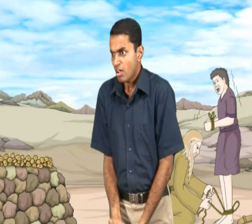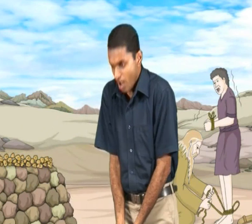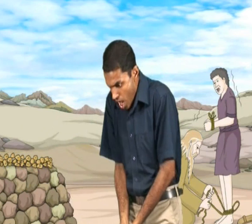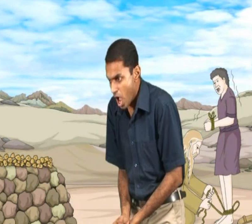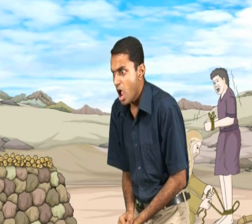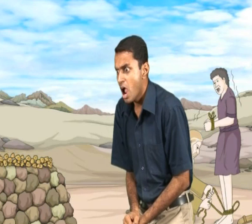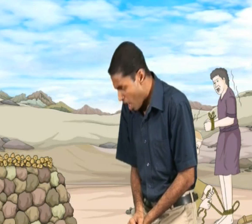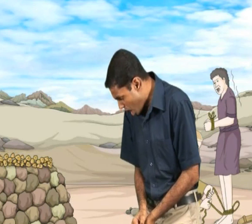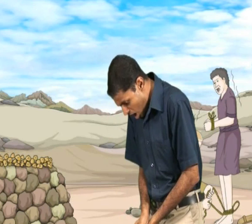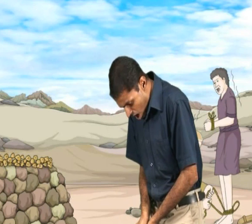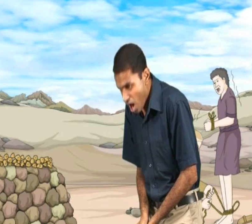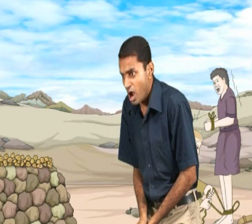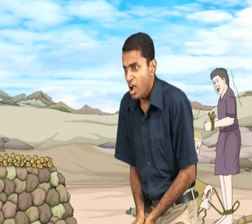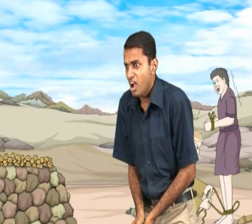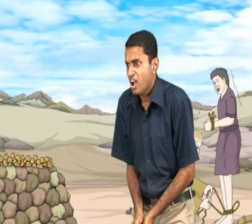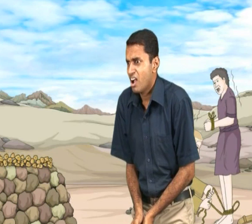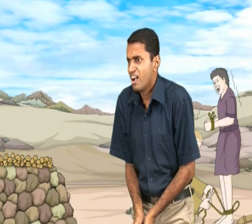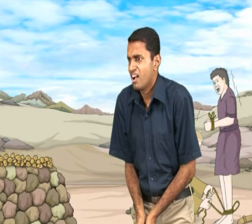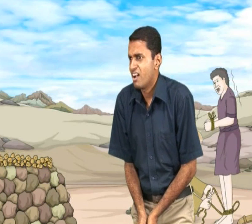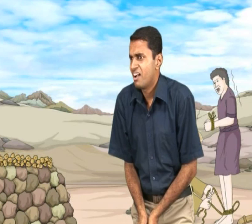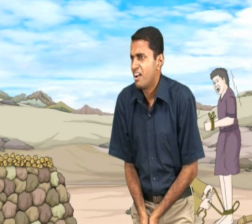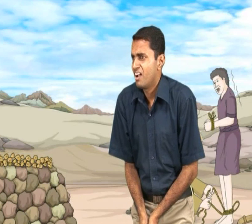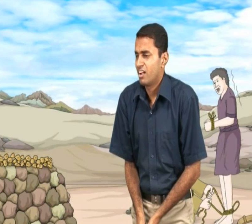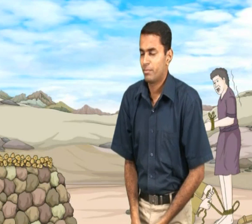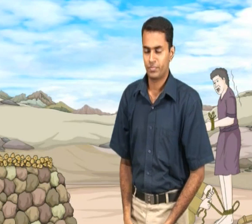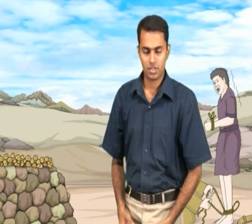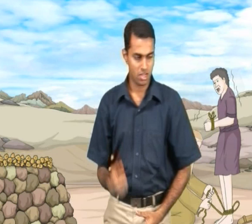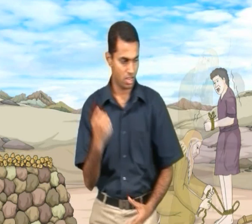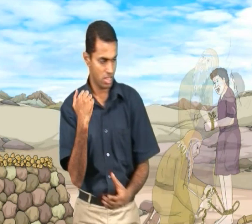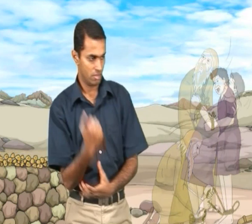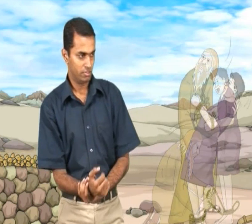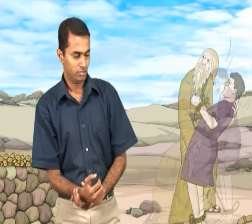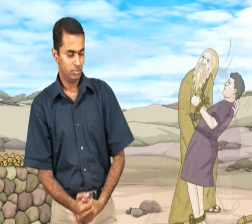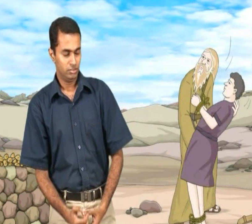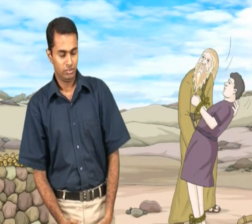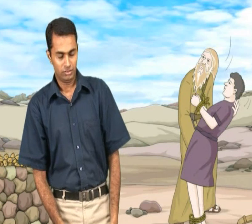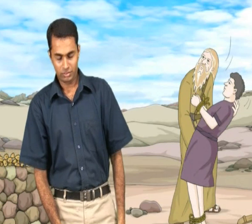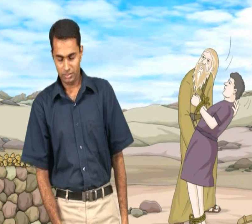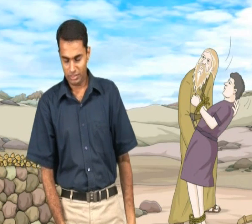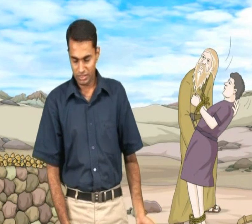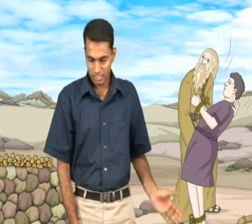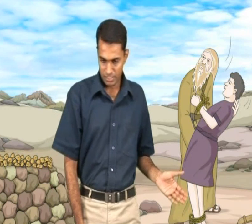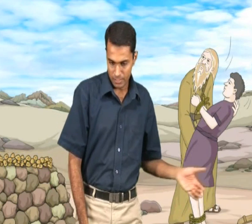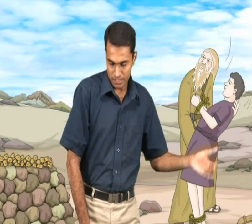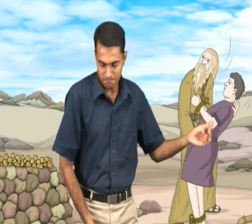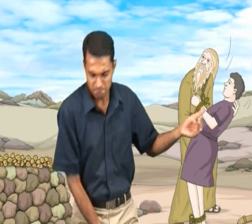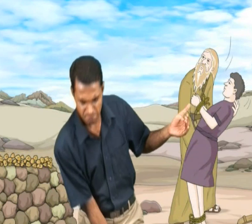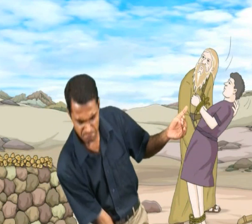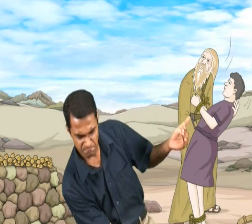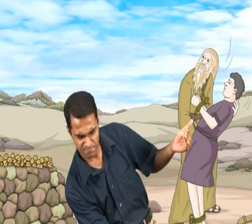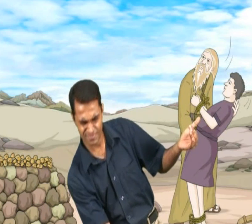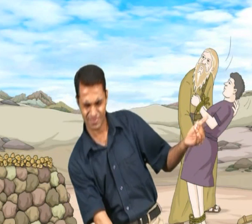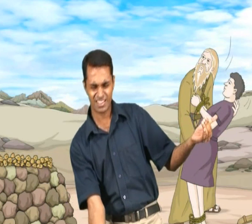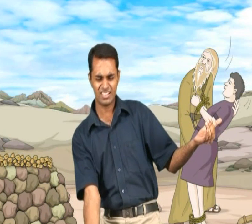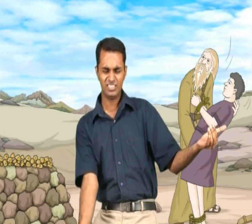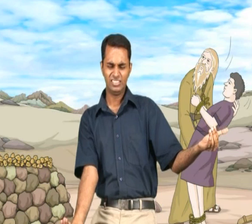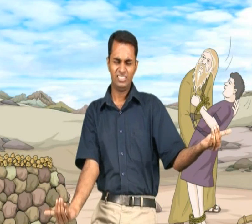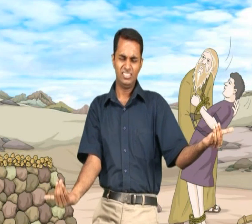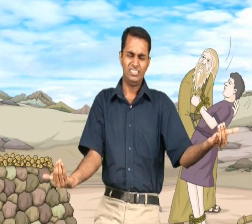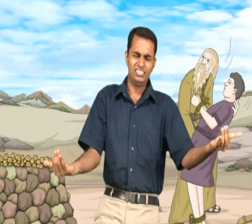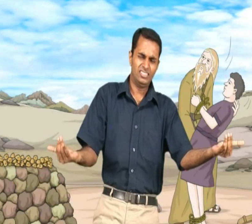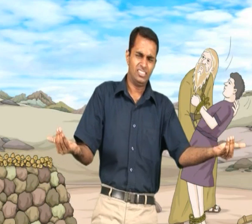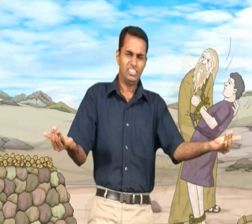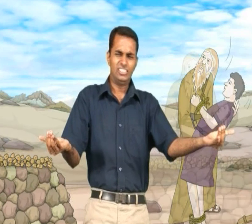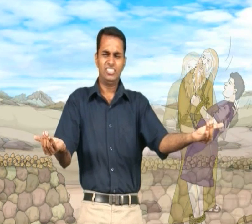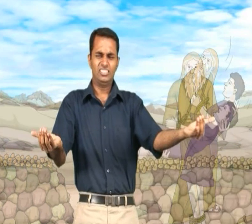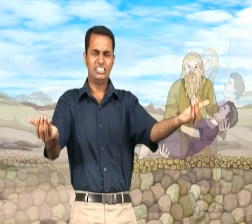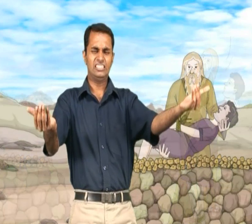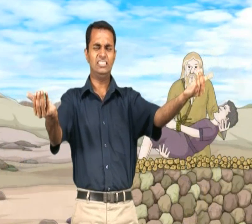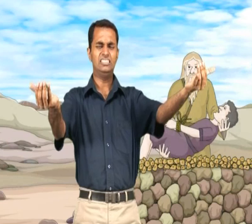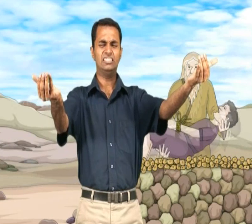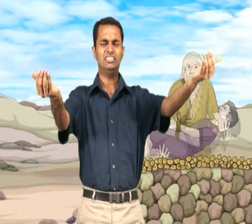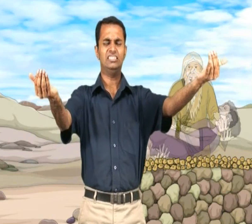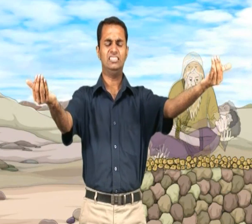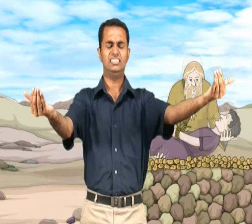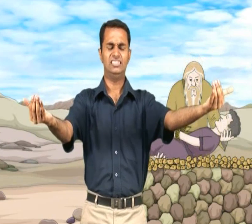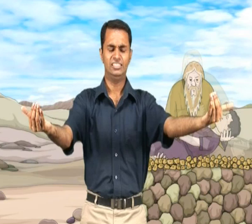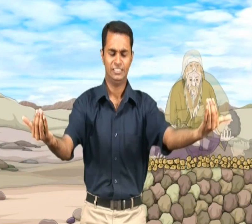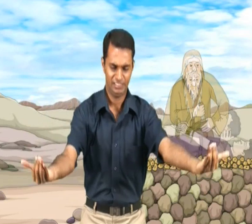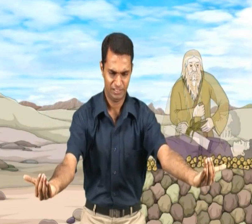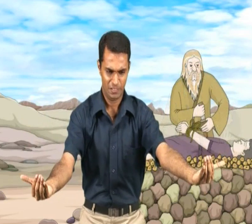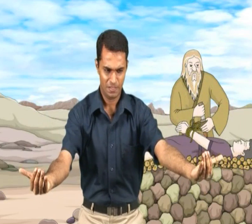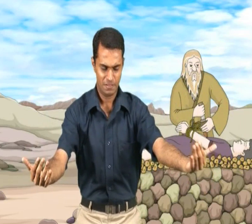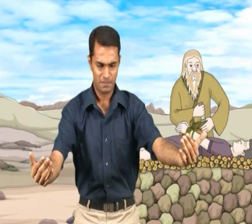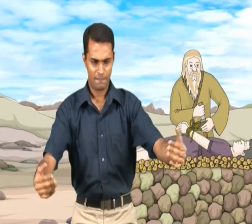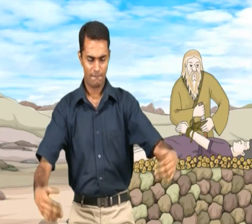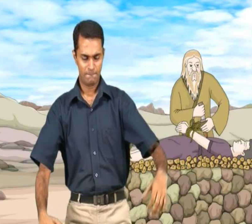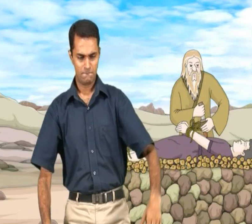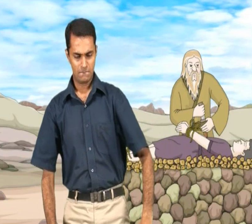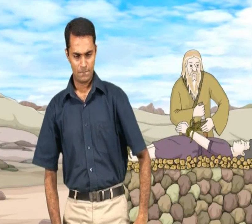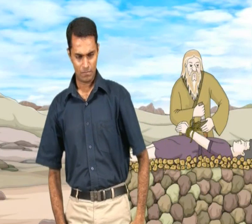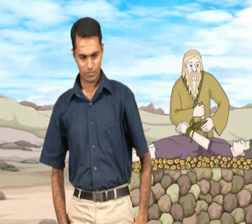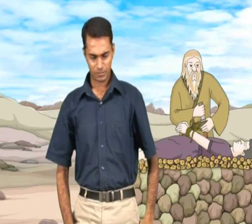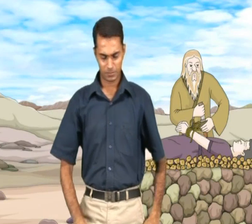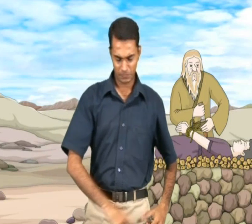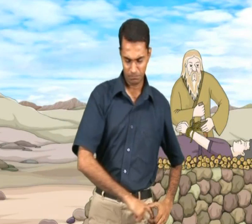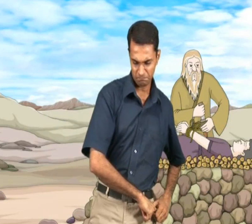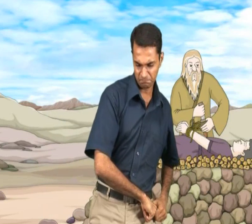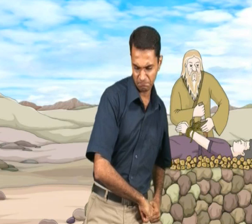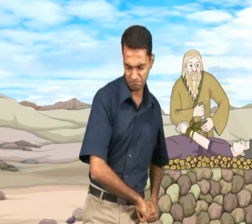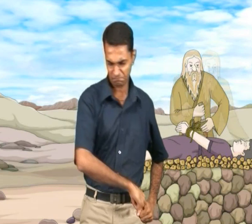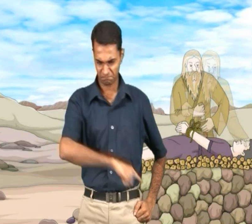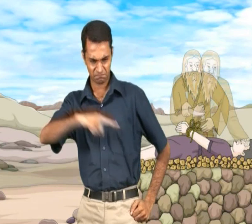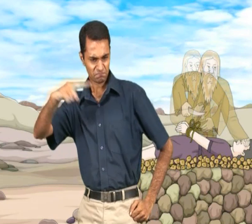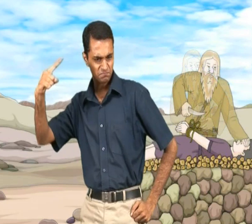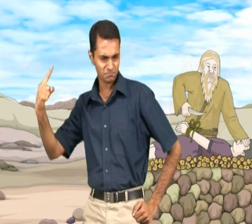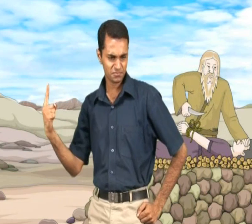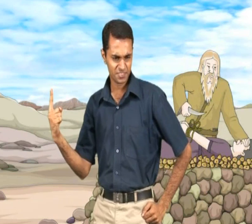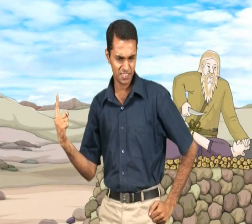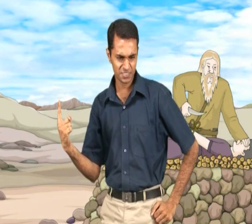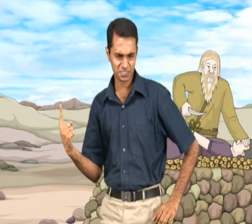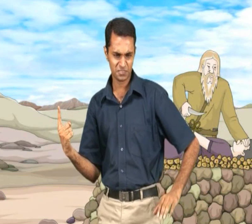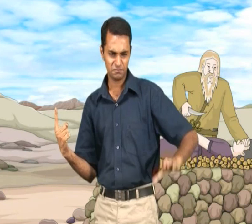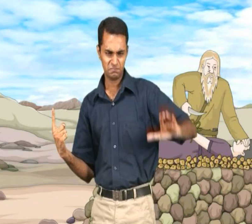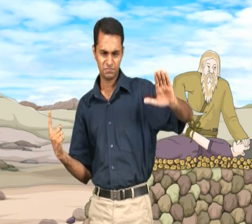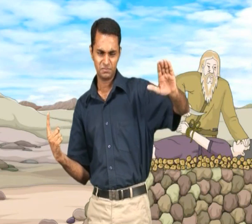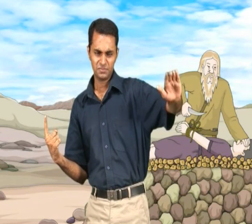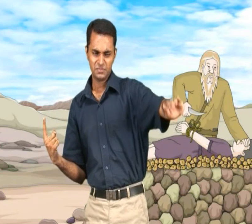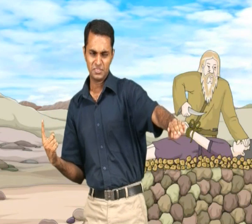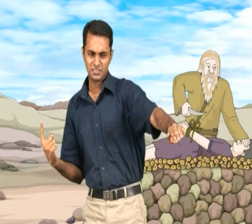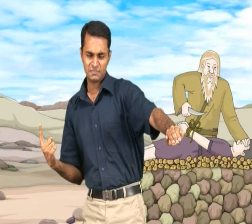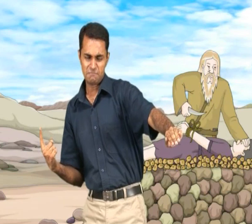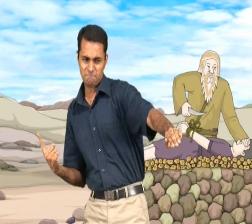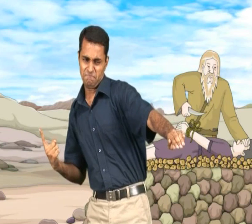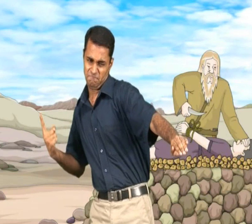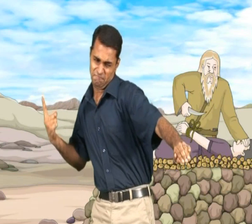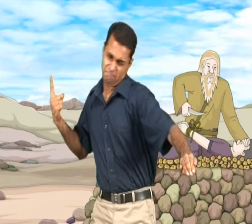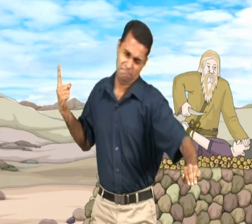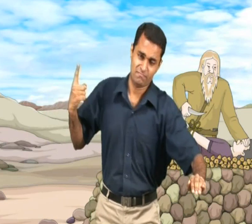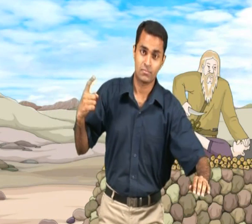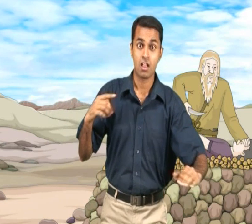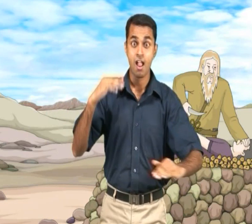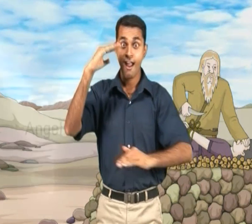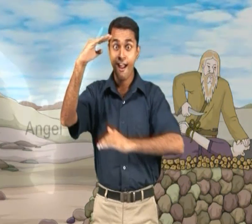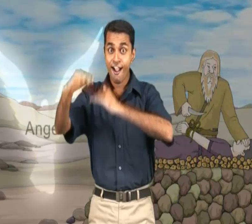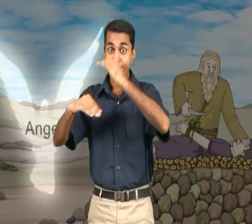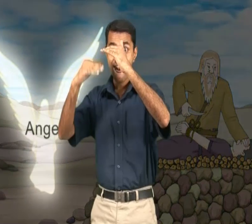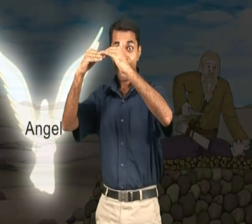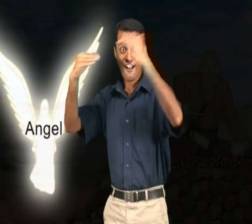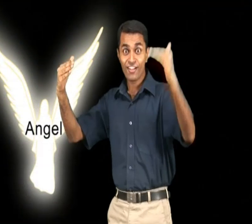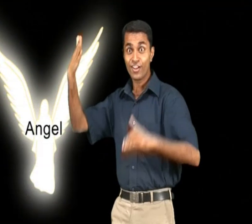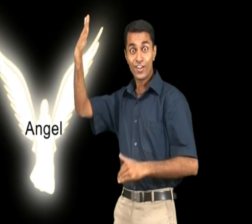Then Abraham reached out his hand and took the knife to slaughter his son.